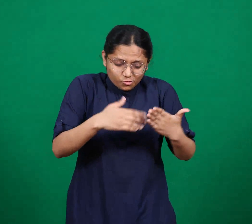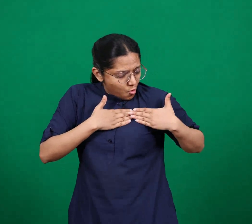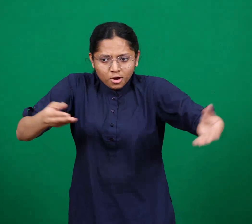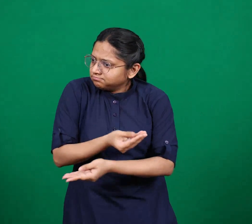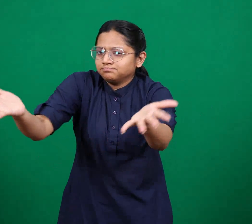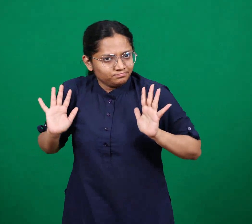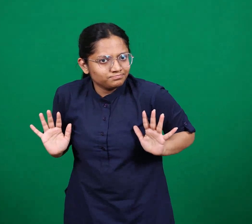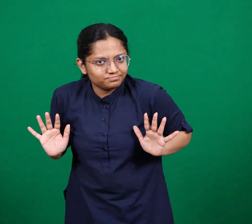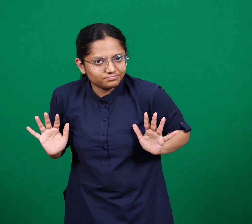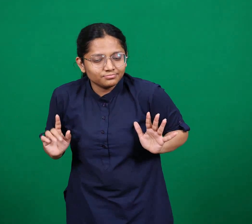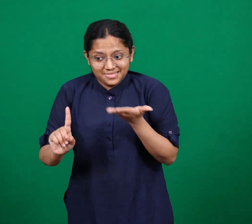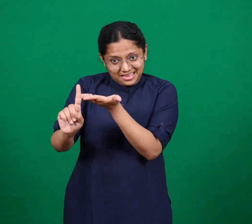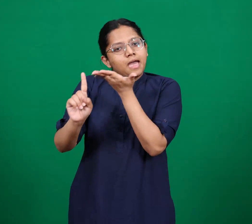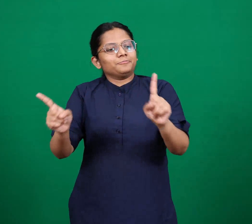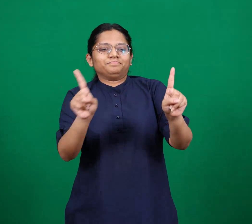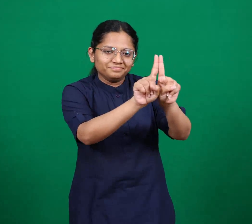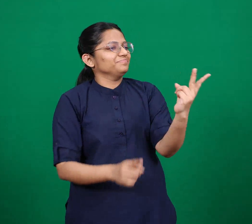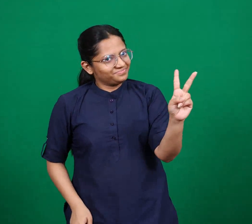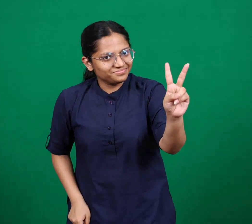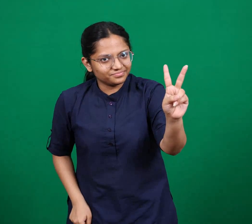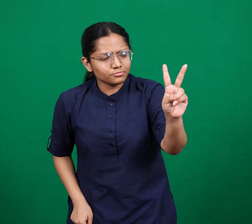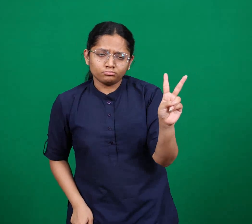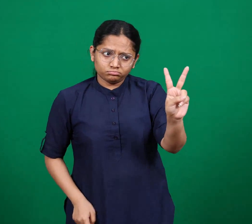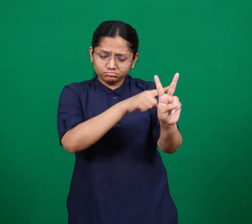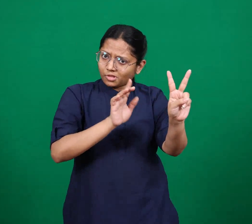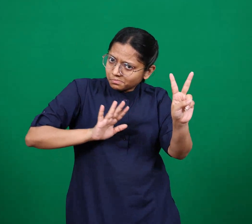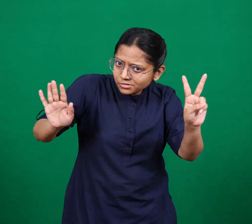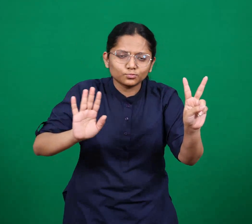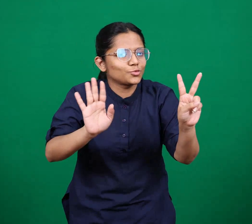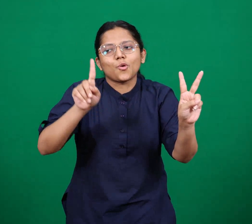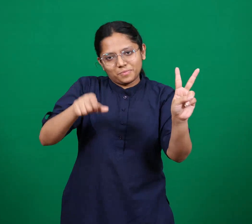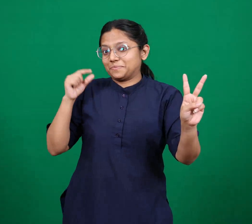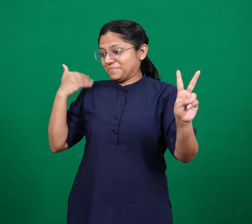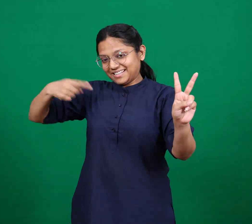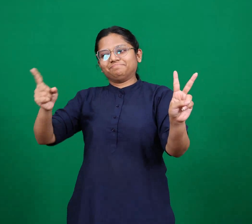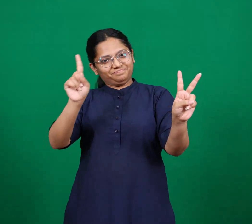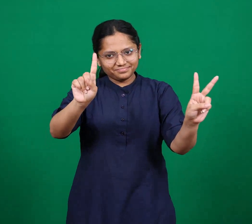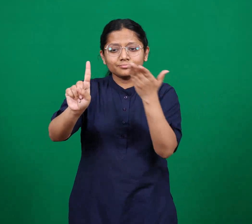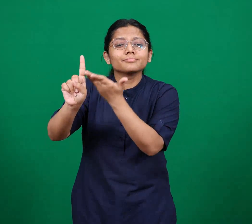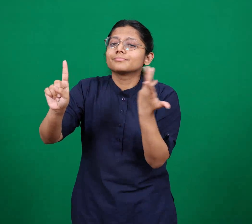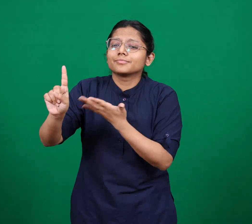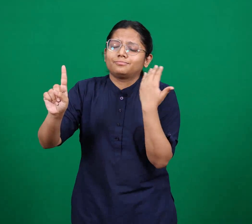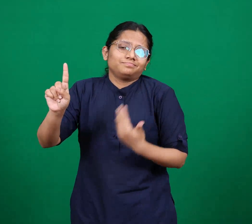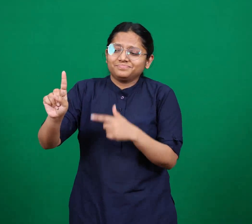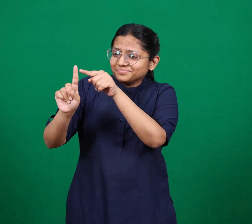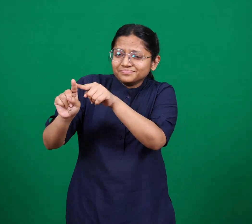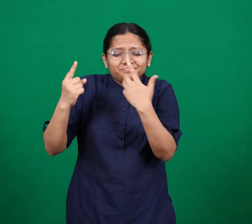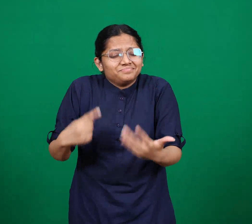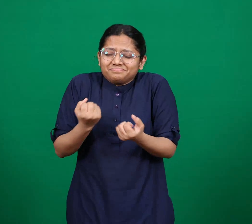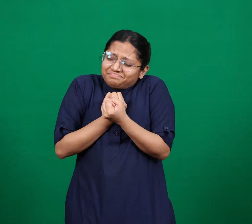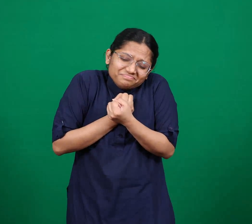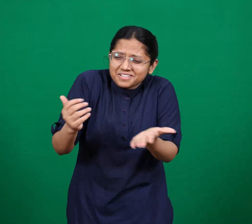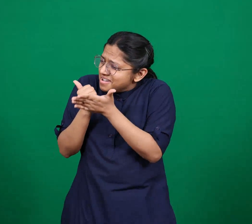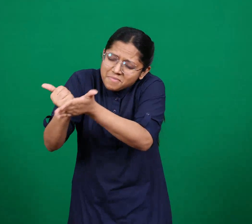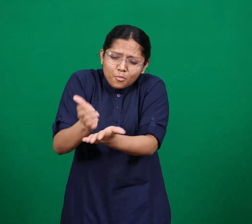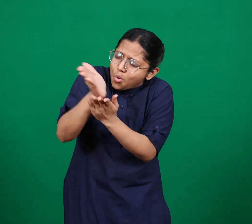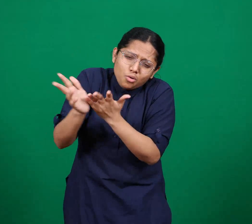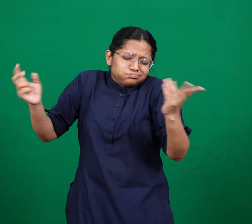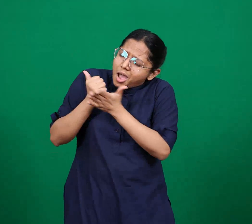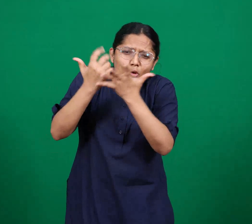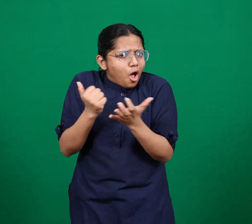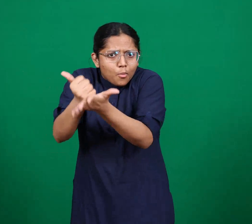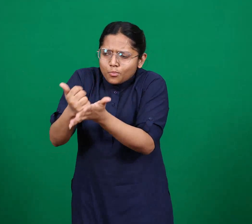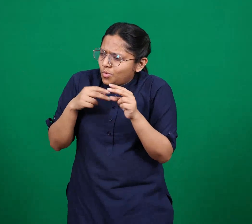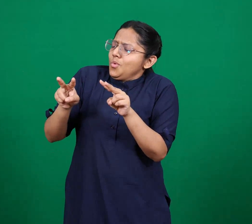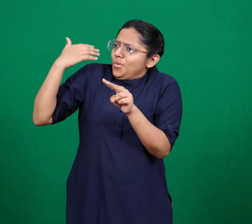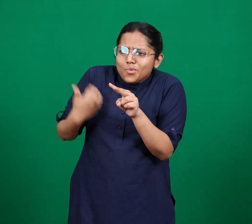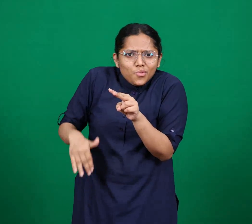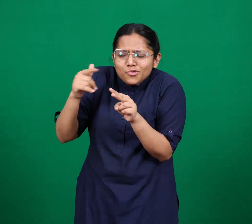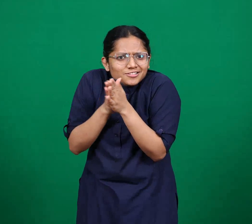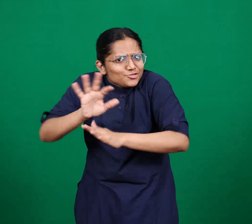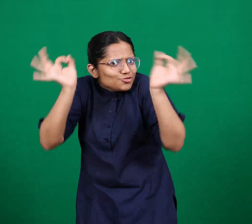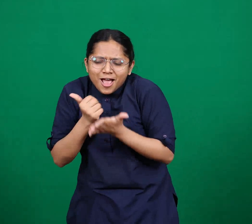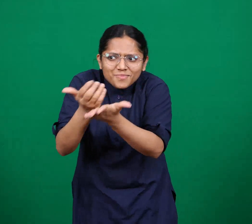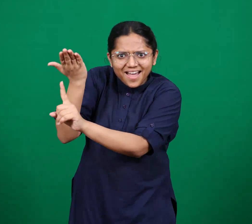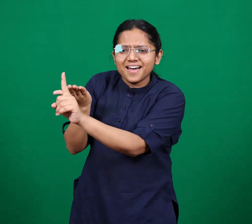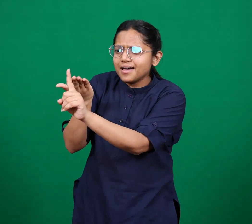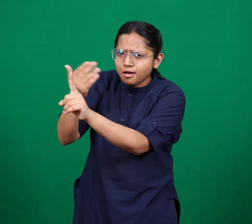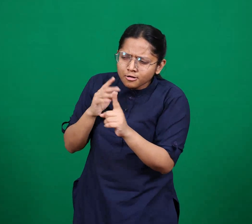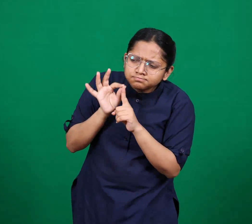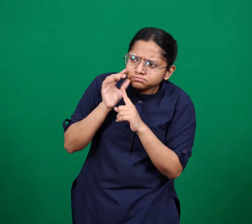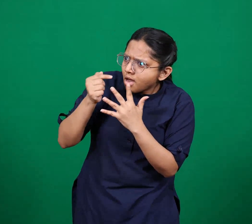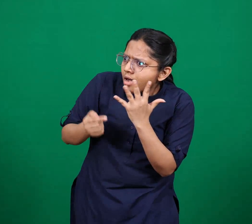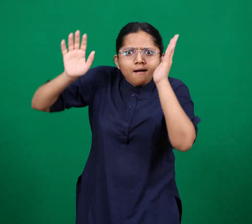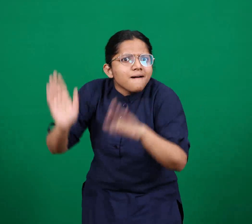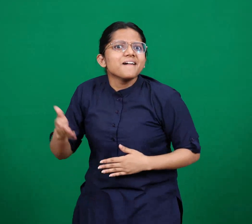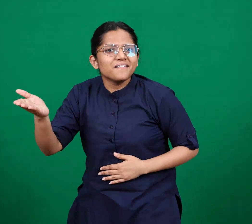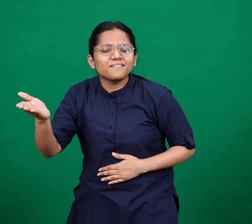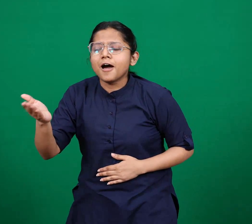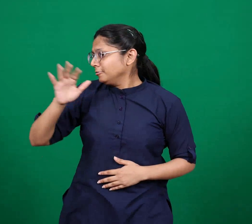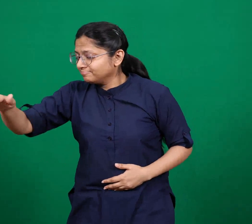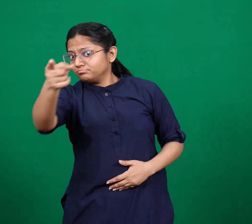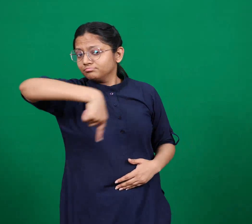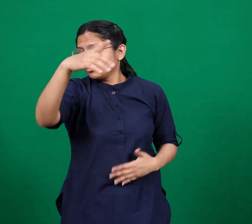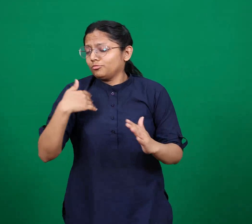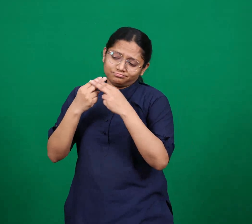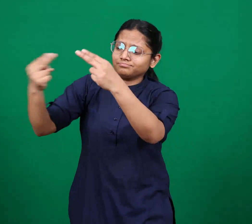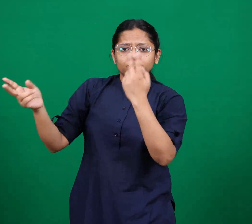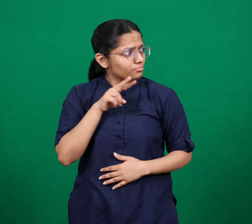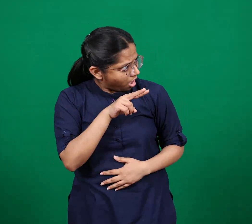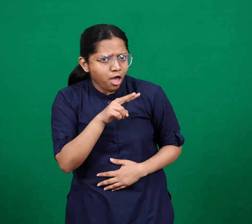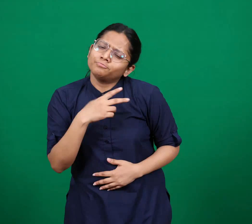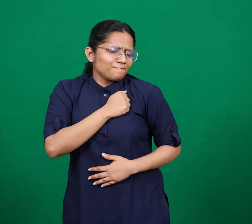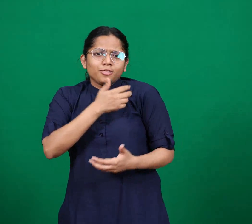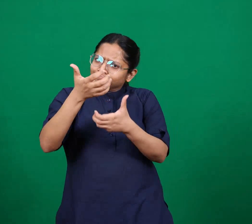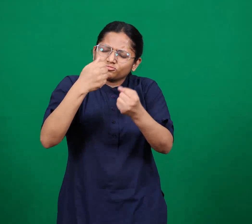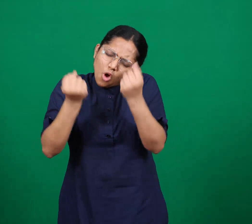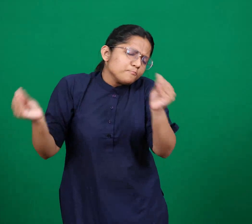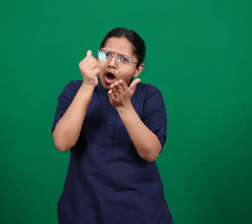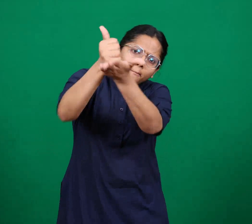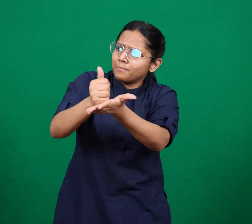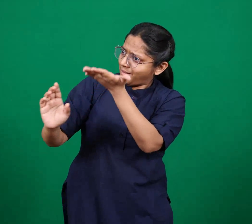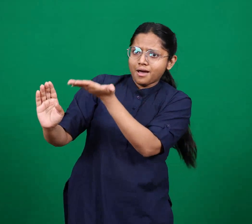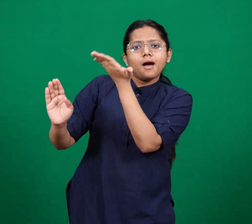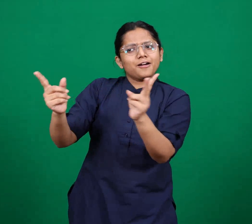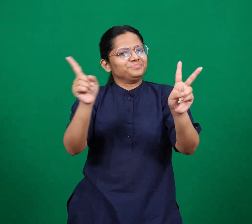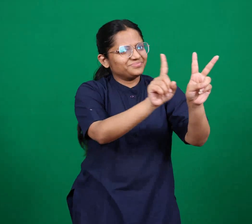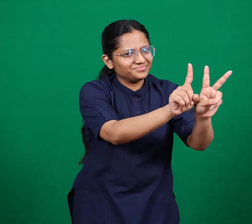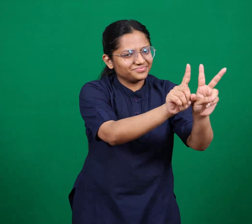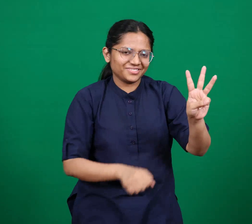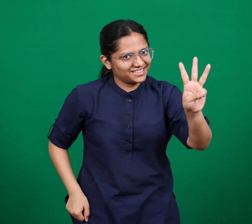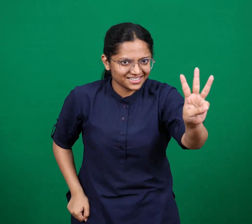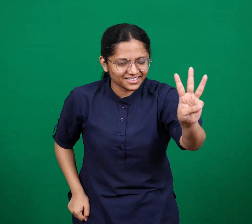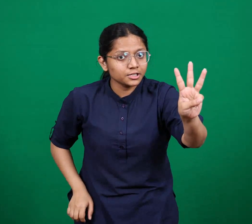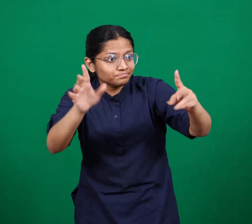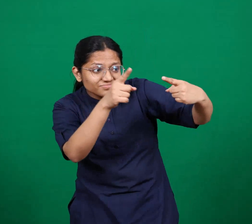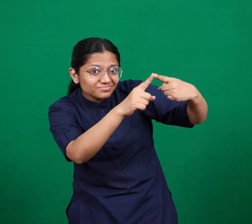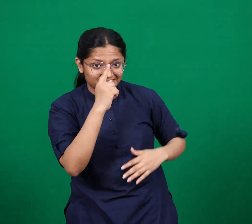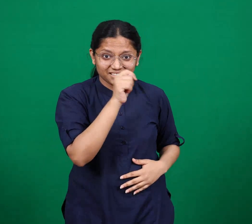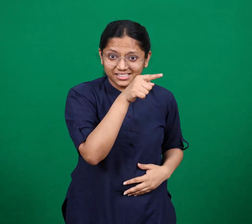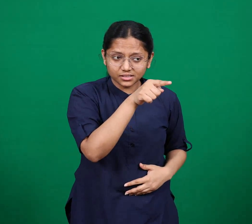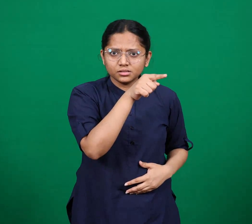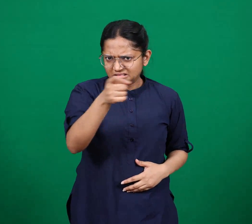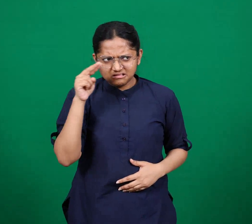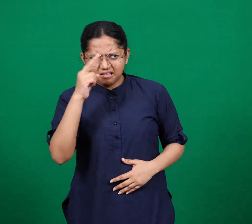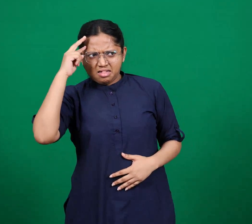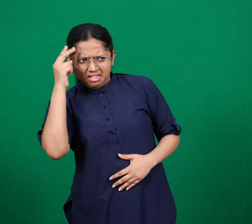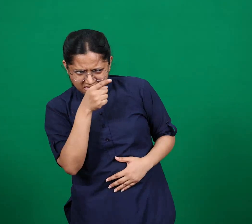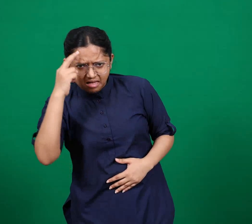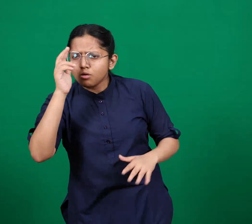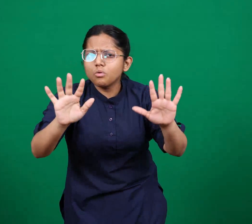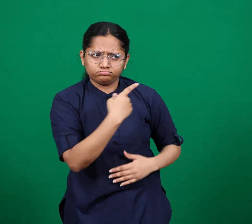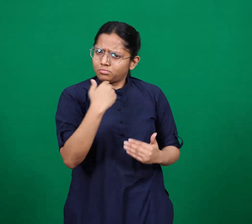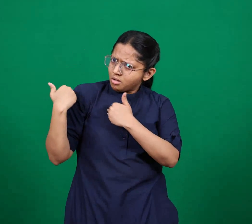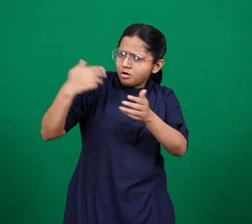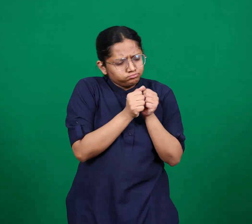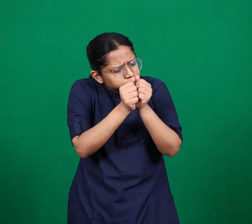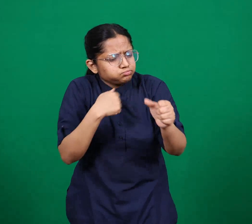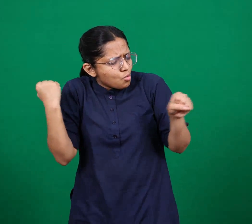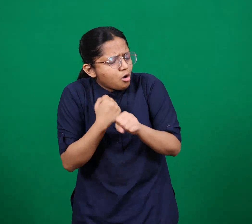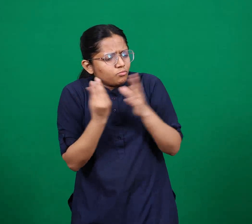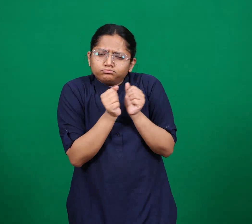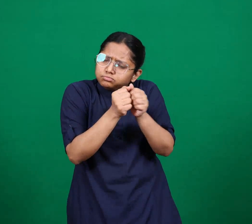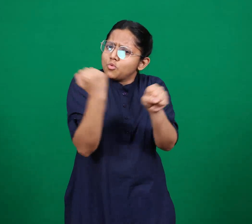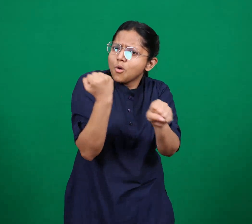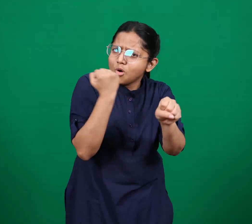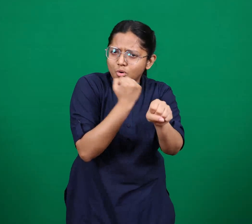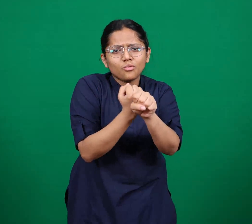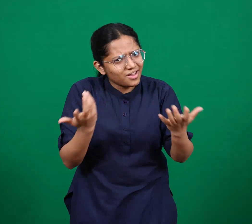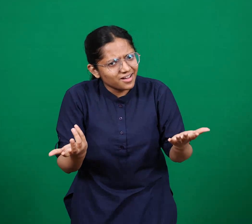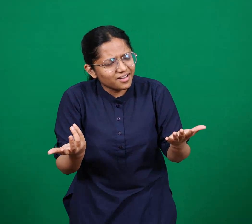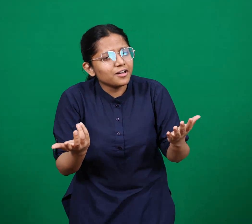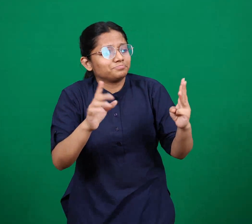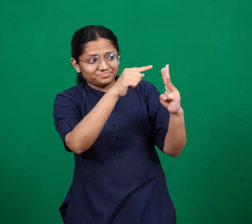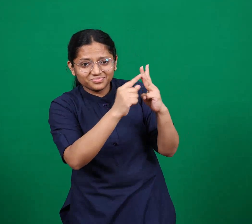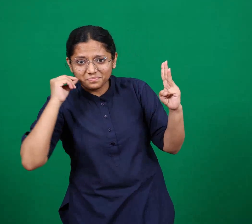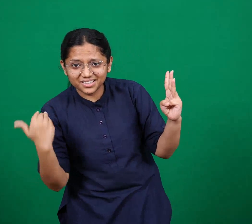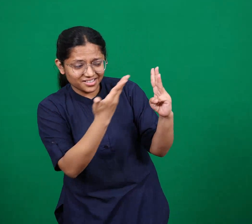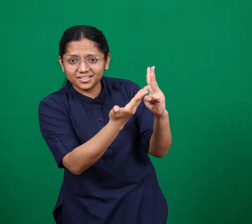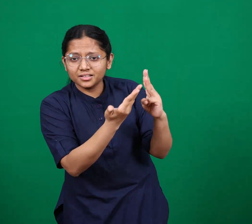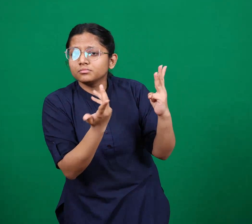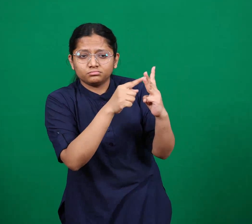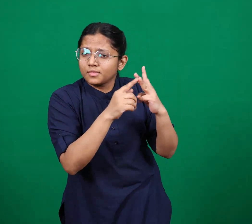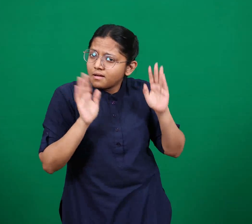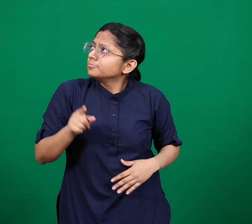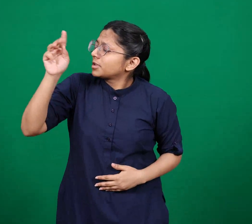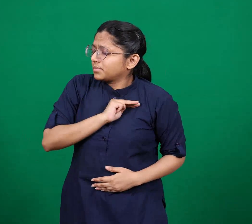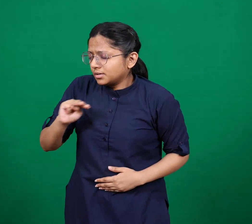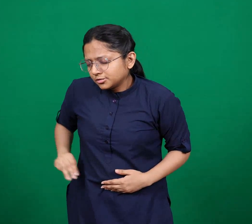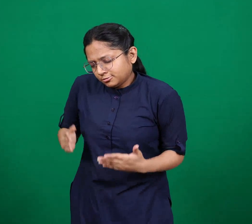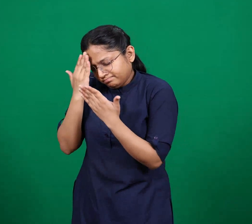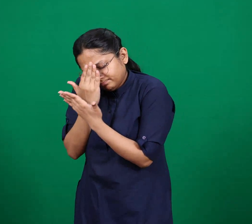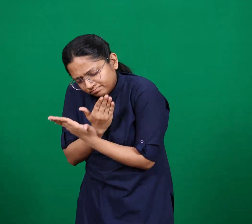For we are taking great care to do what is right, not only in the eyes of the Lord, but also in the eyes of men. And we are sending along with them our brother whose earnestness has been proven many times and in many ways, and now even more so by his great confidence in you.